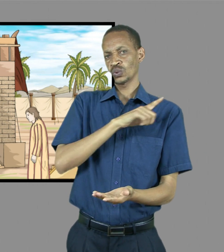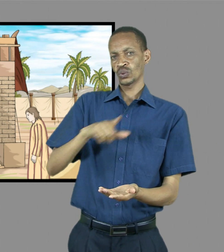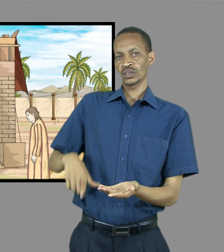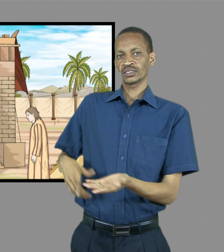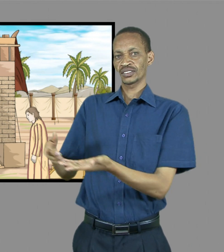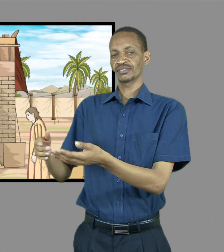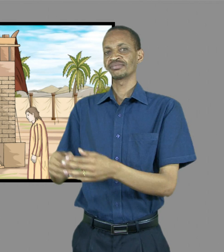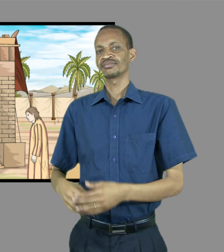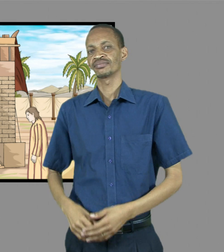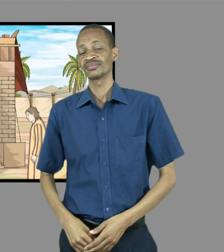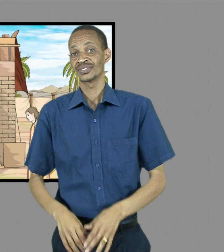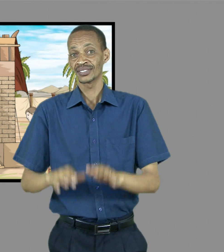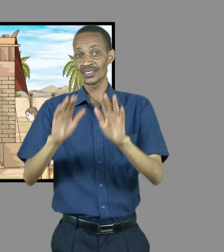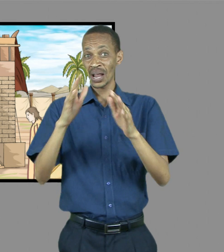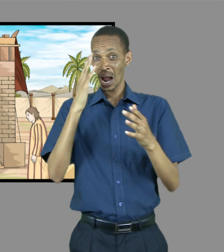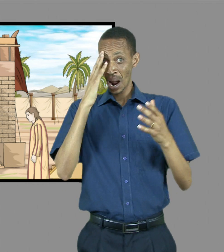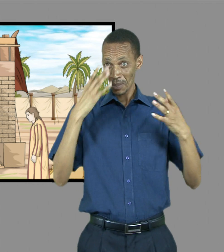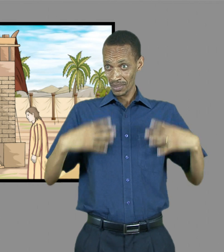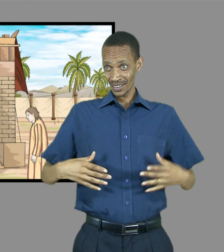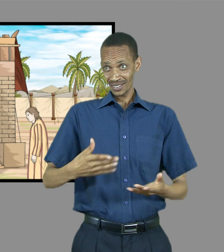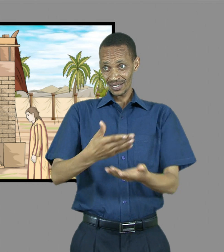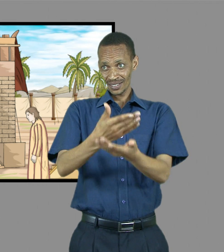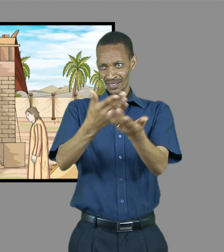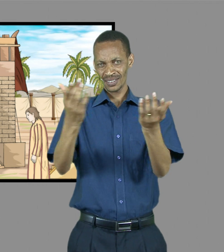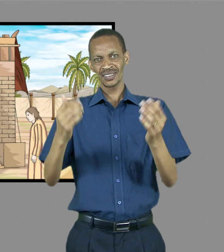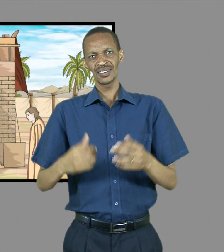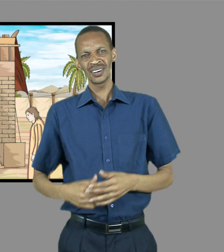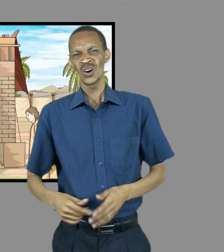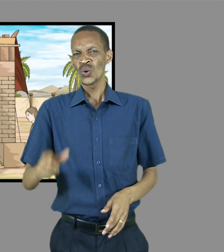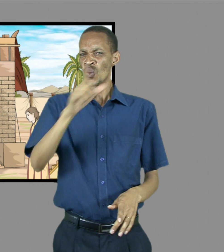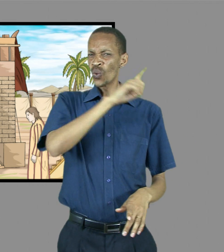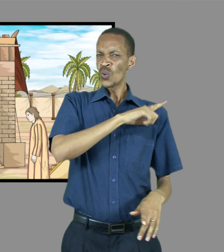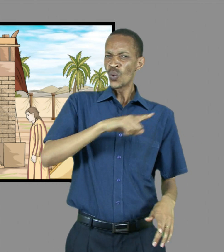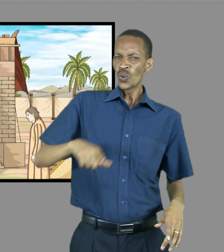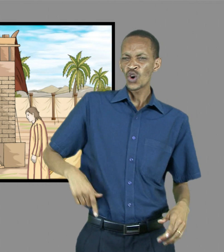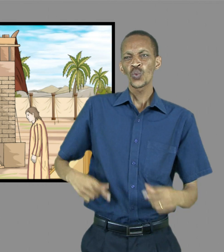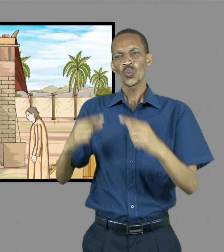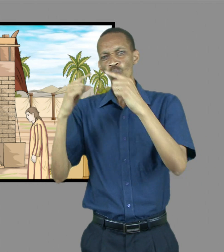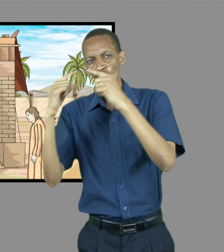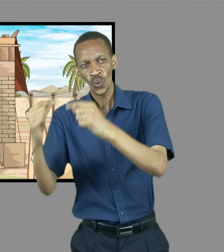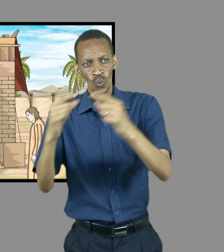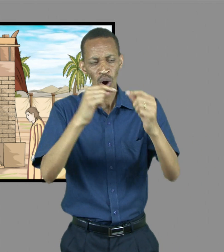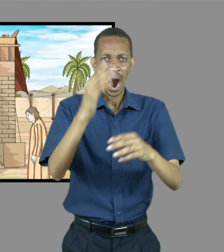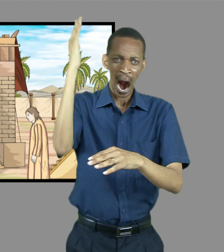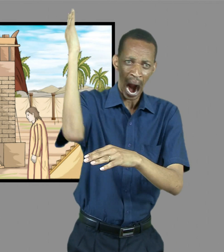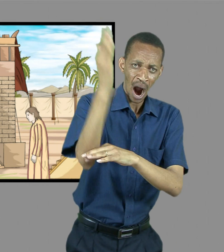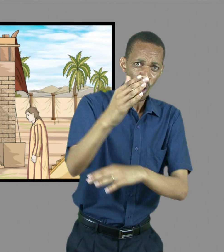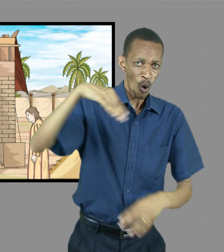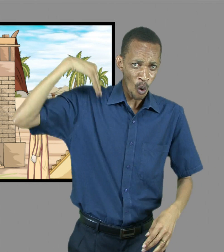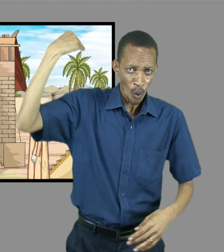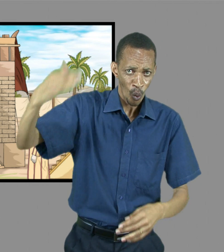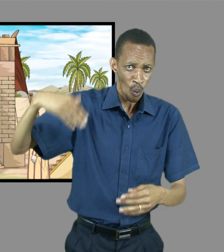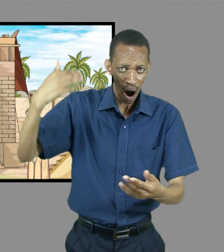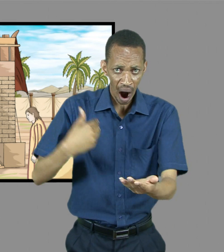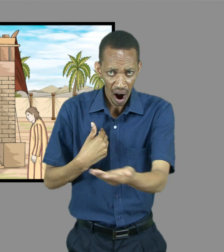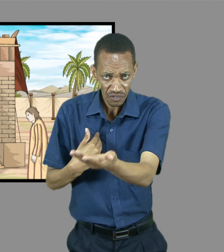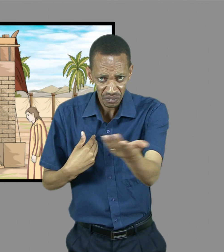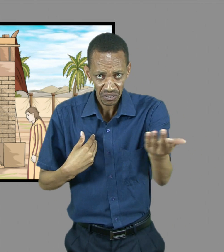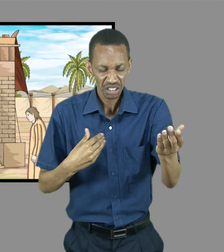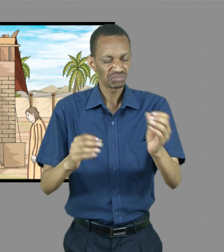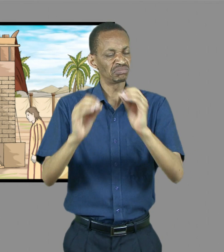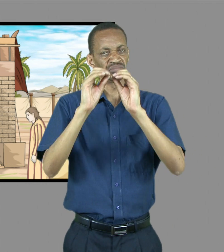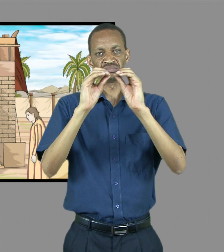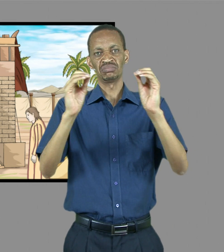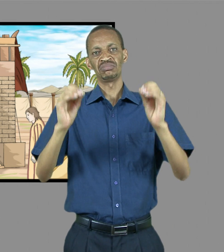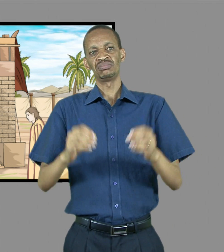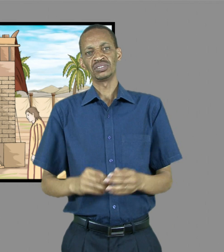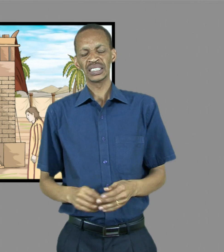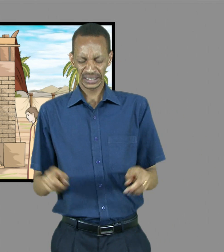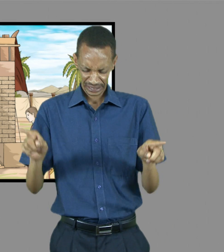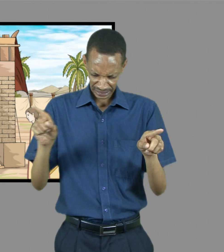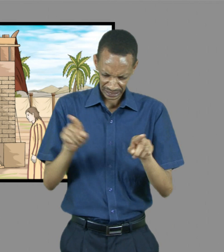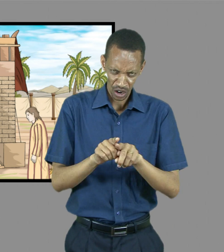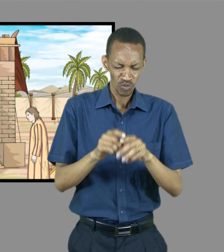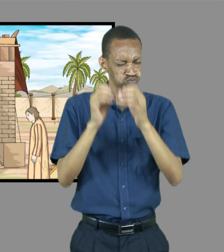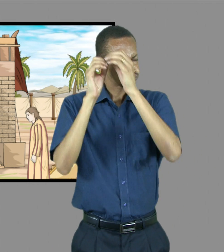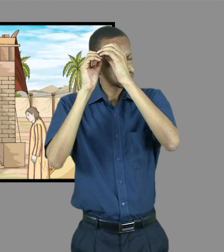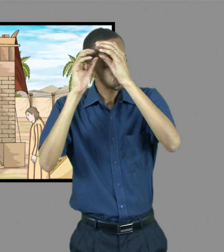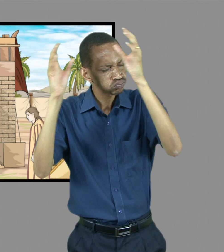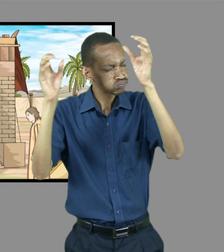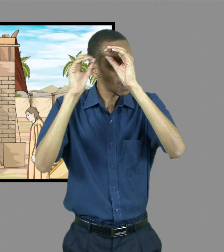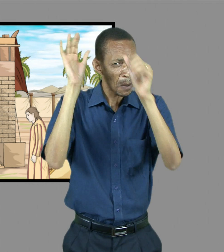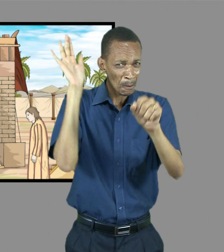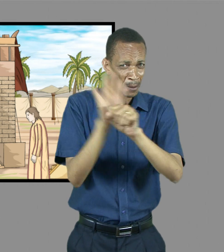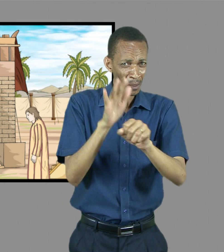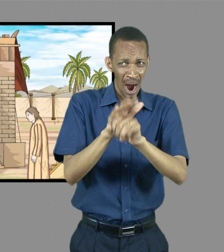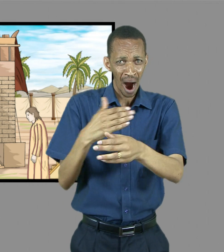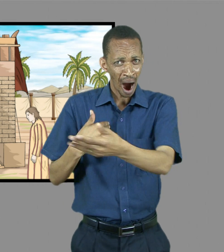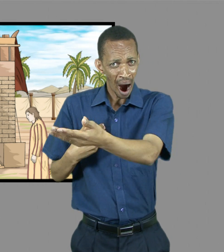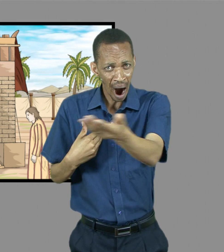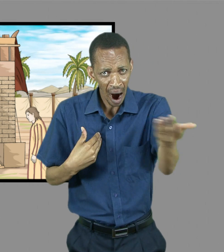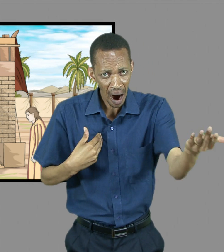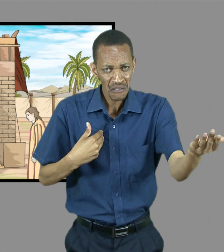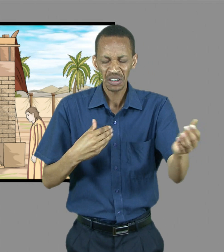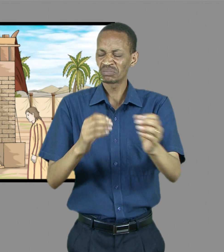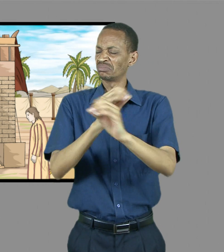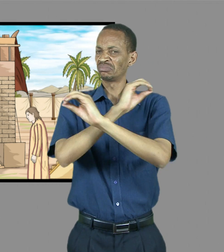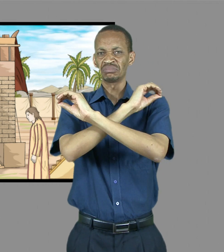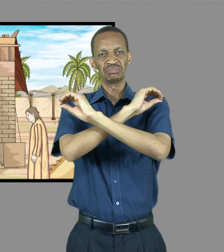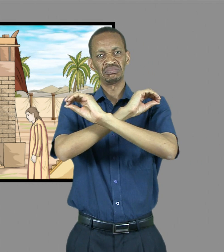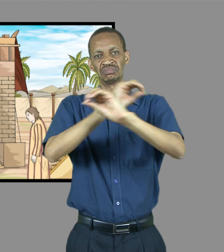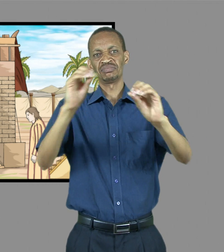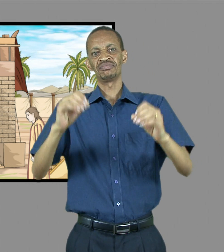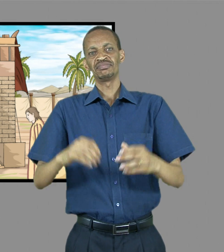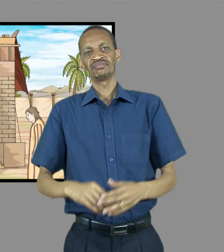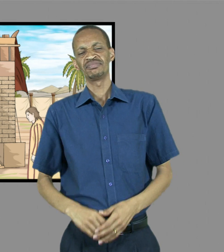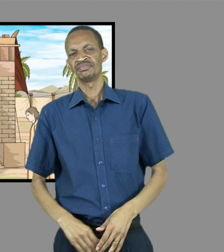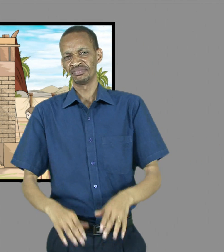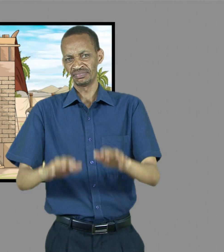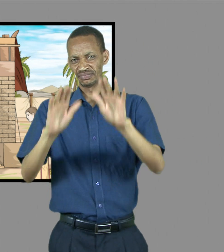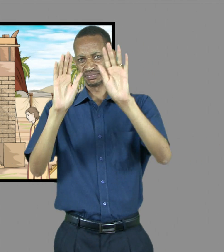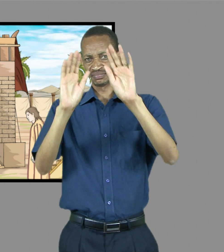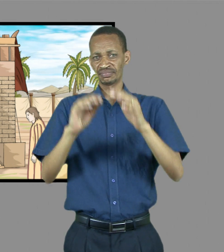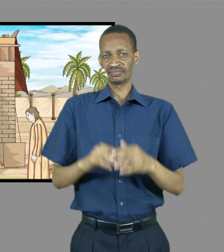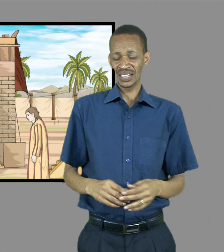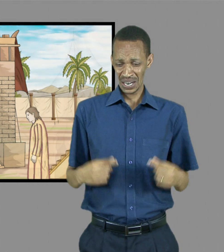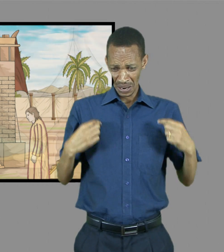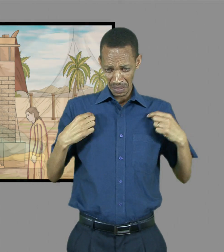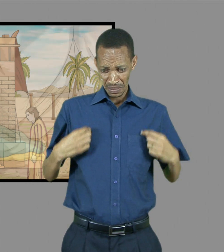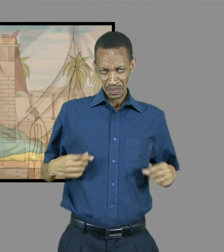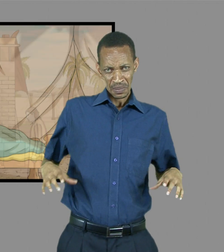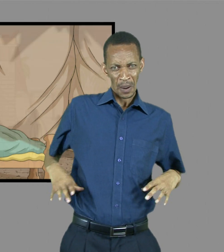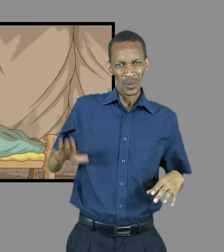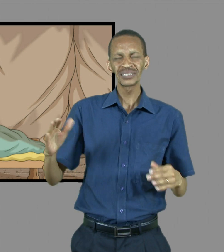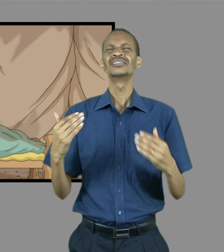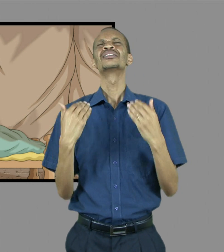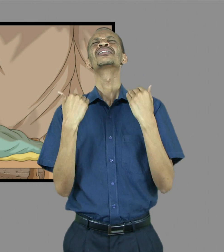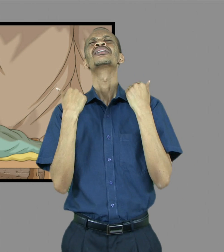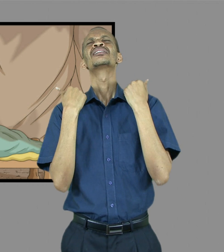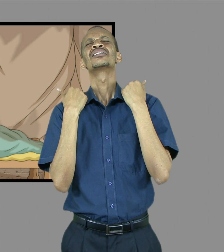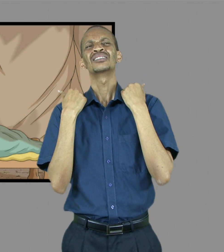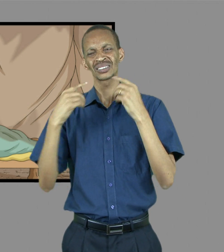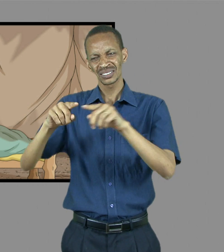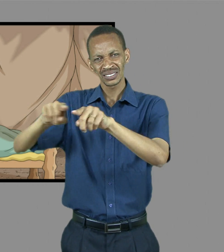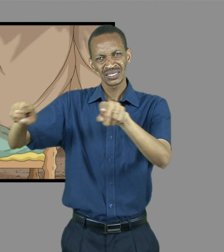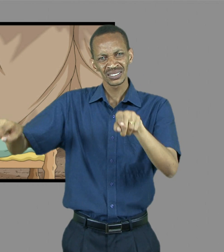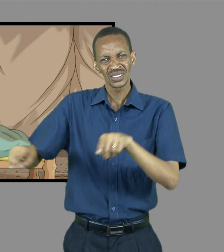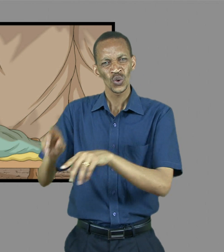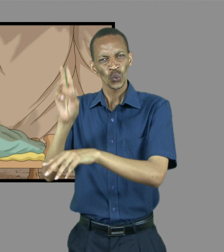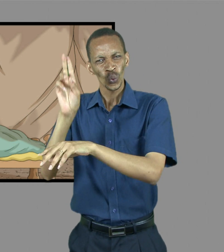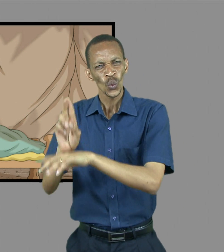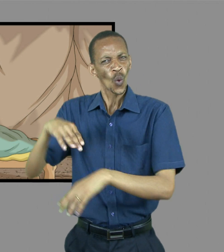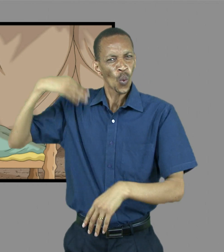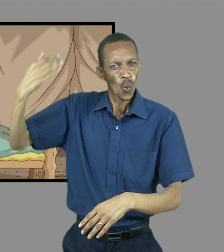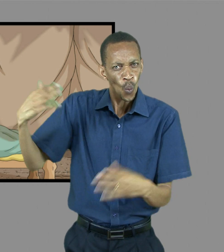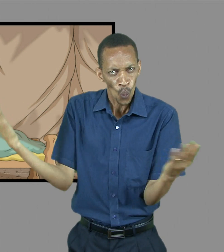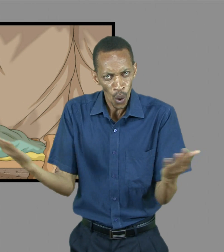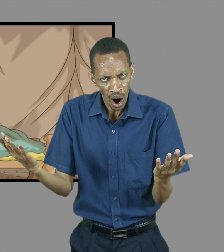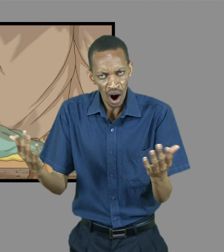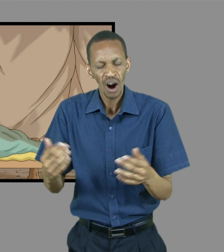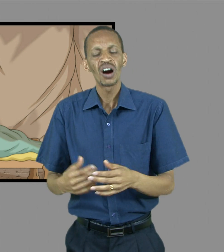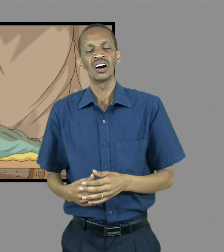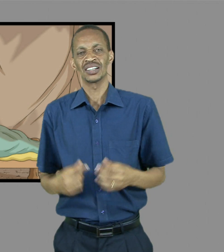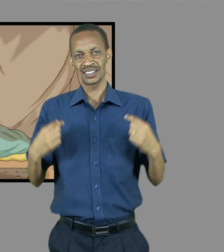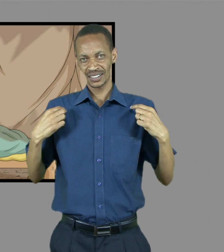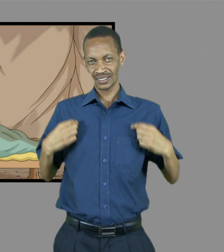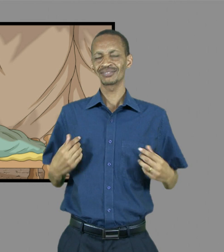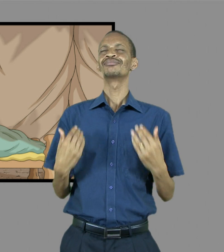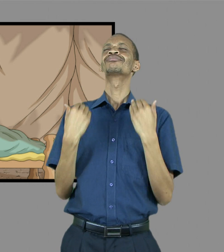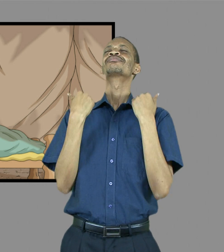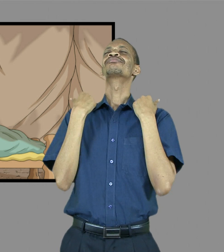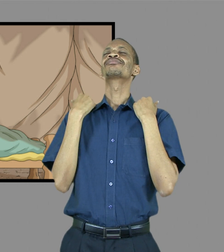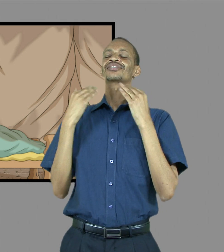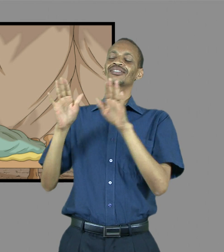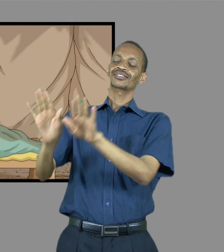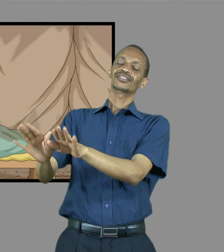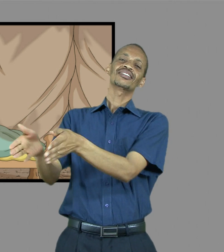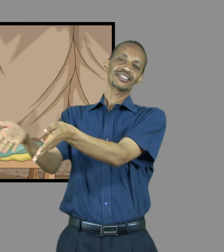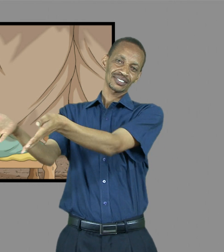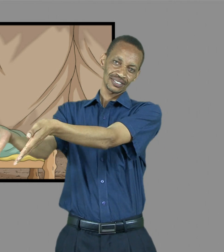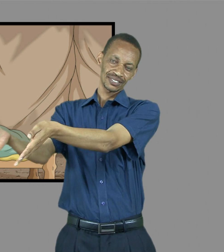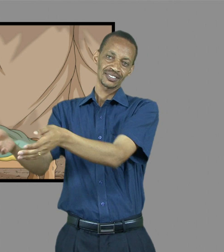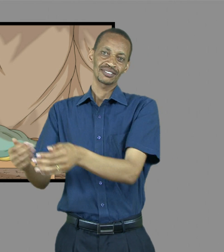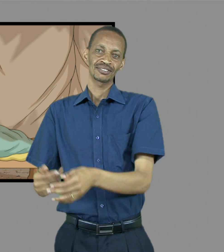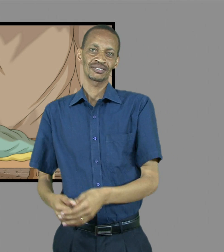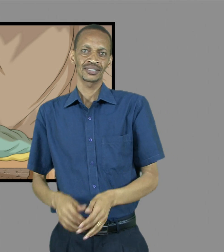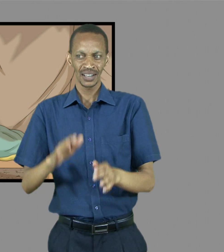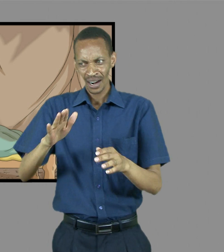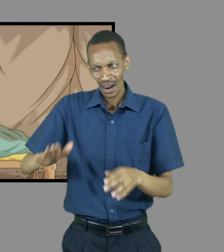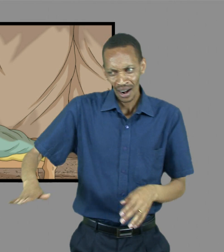And at that time Eli, whose eyesight had grown so dim that he could not see, was lying in his room.